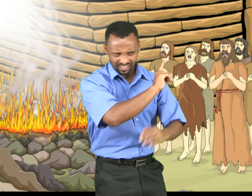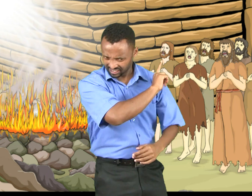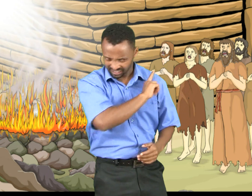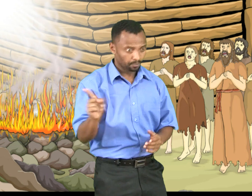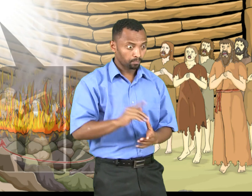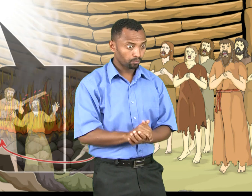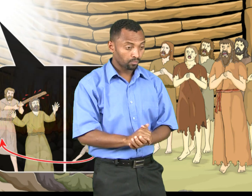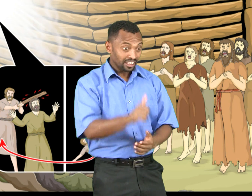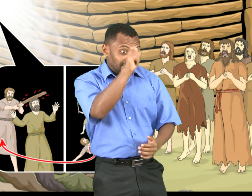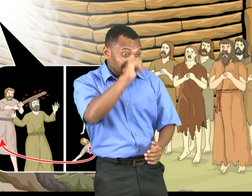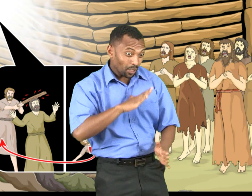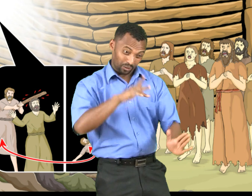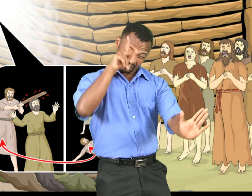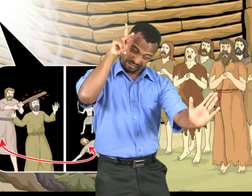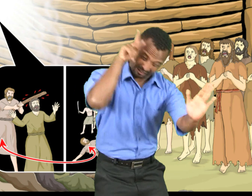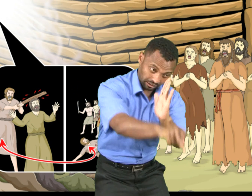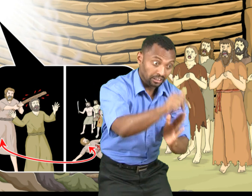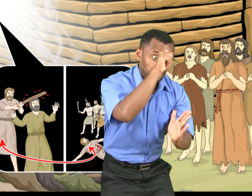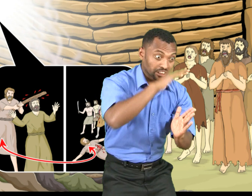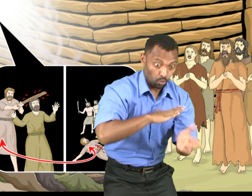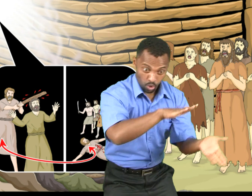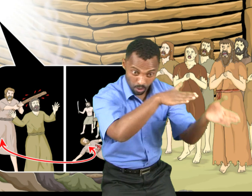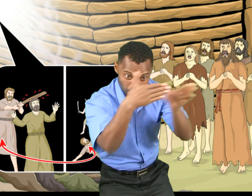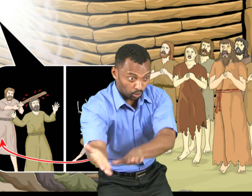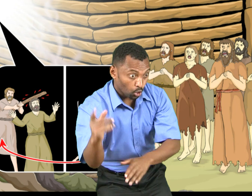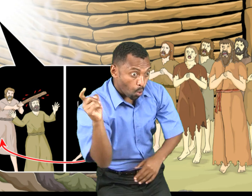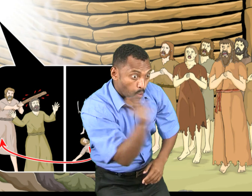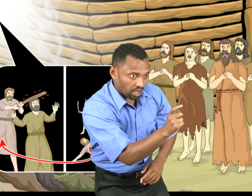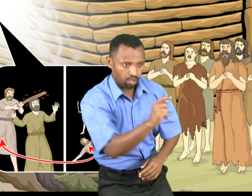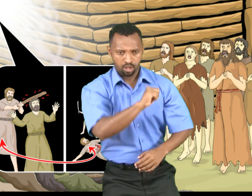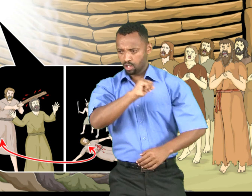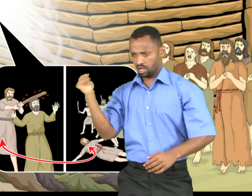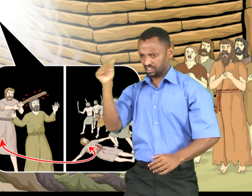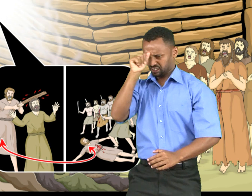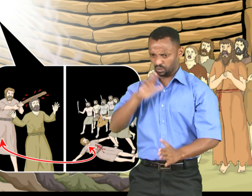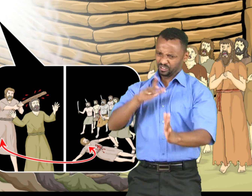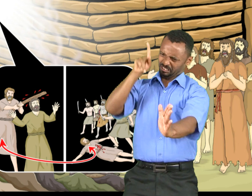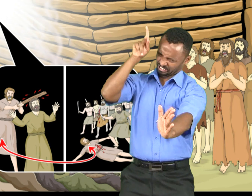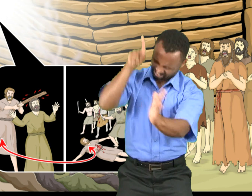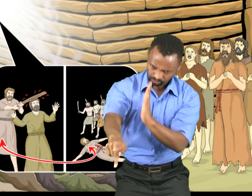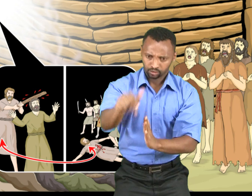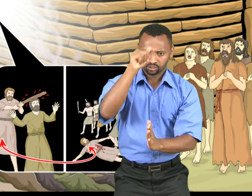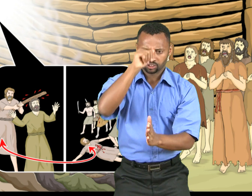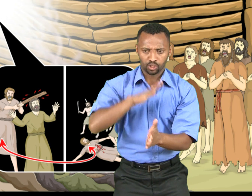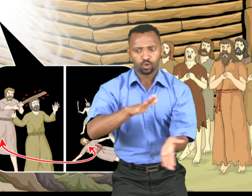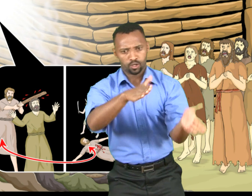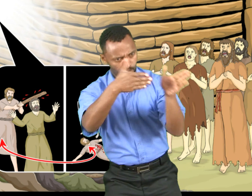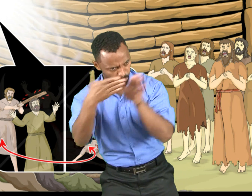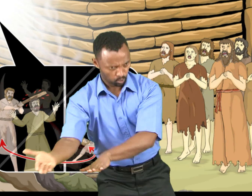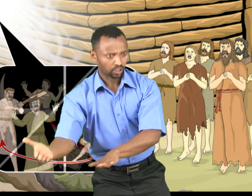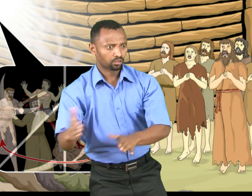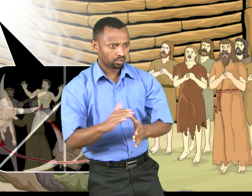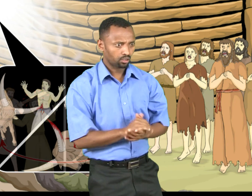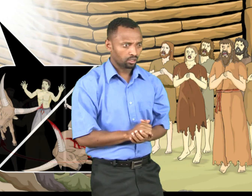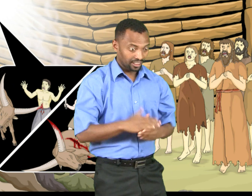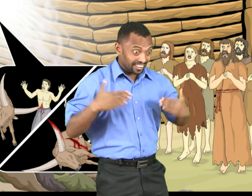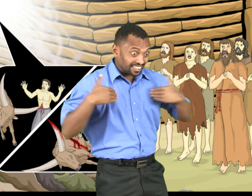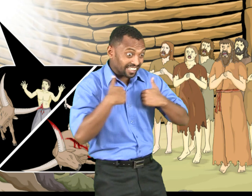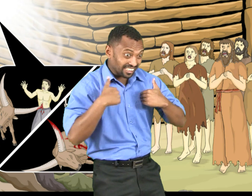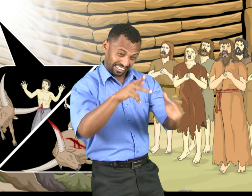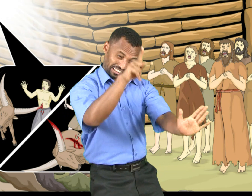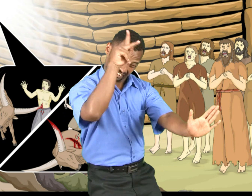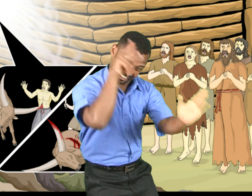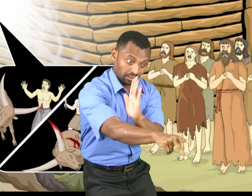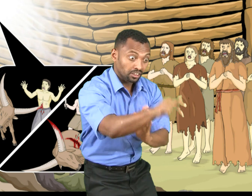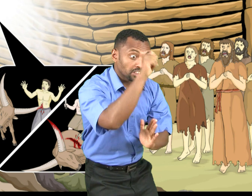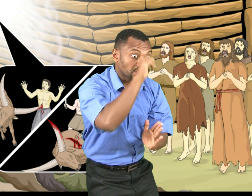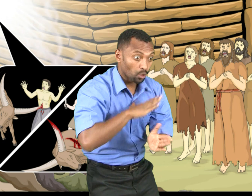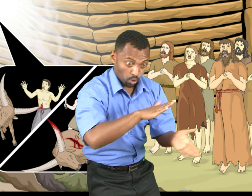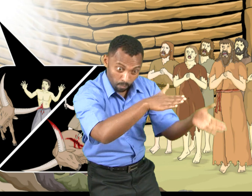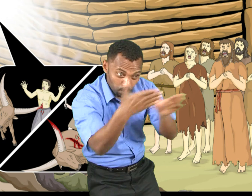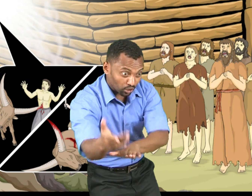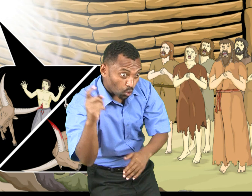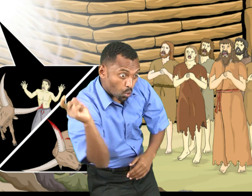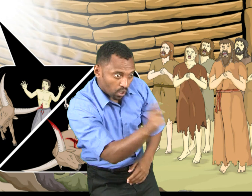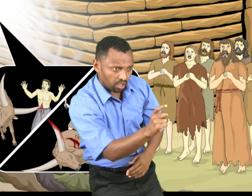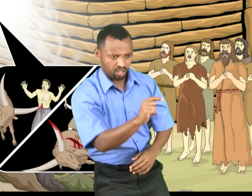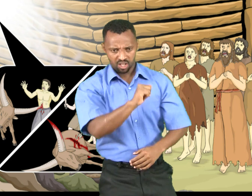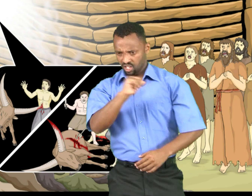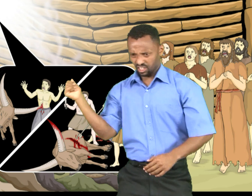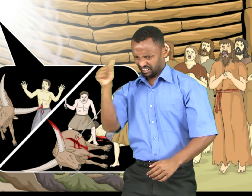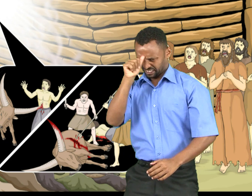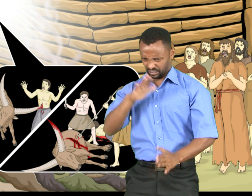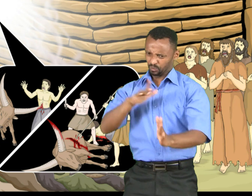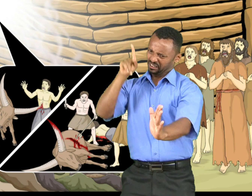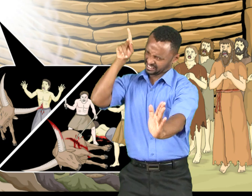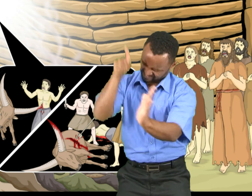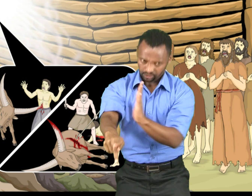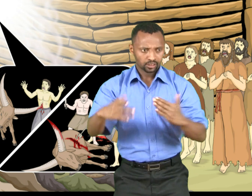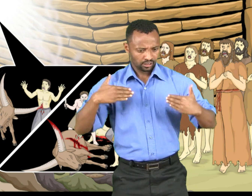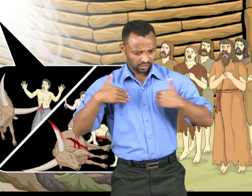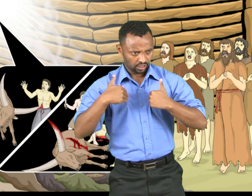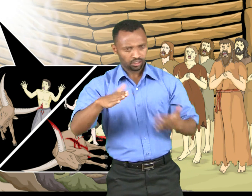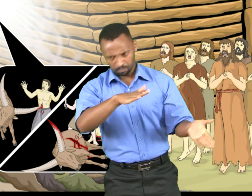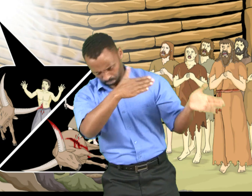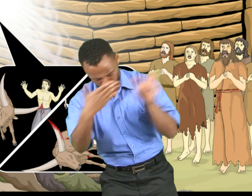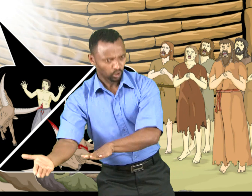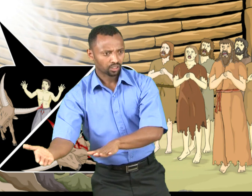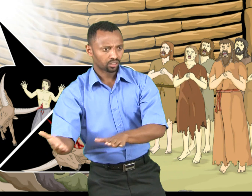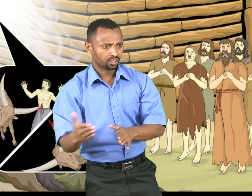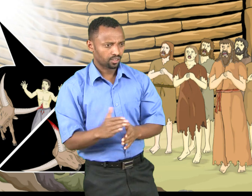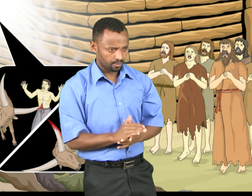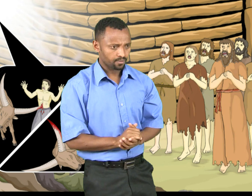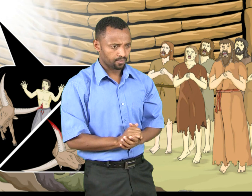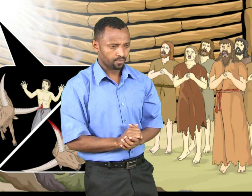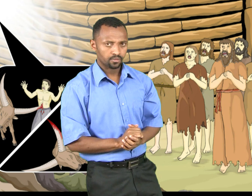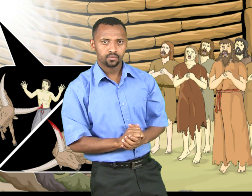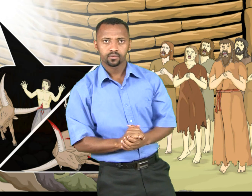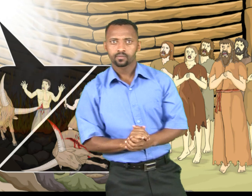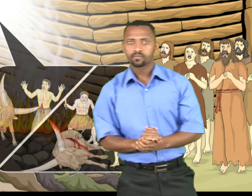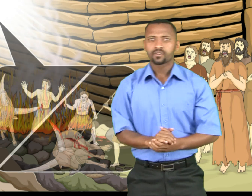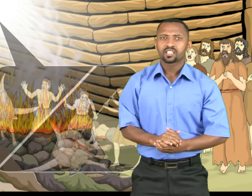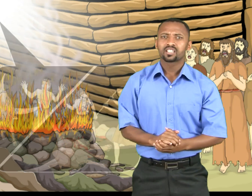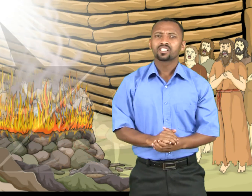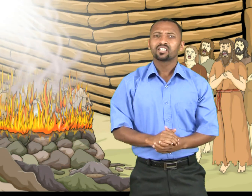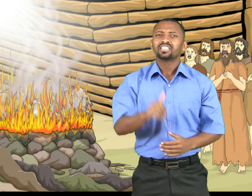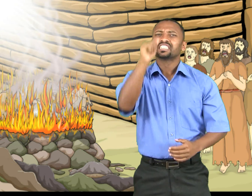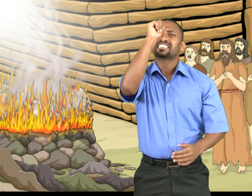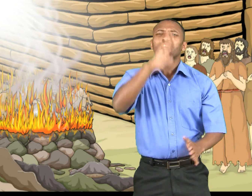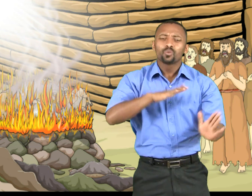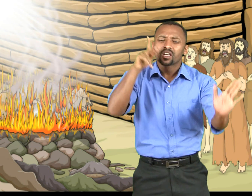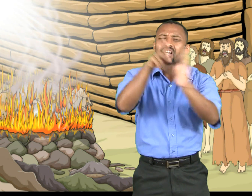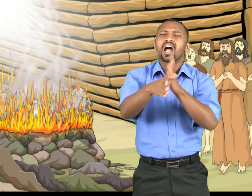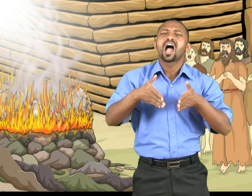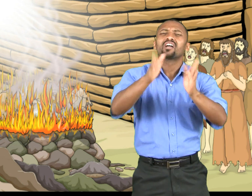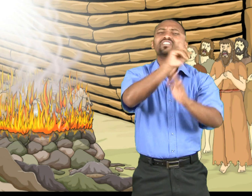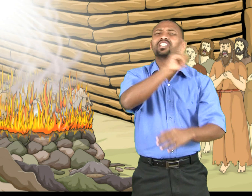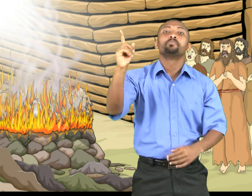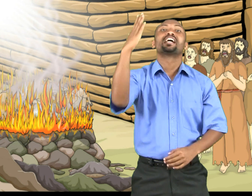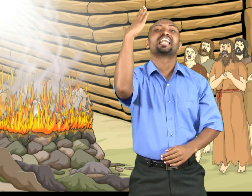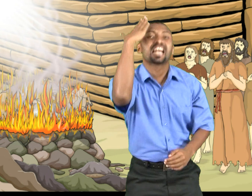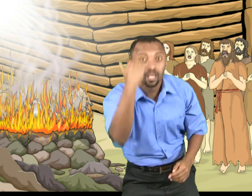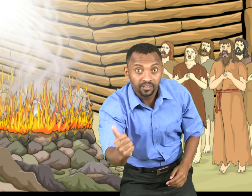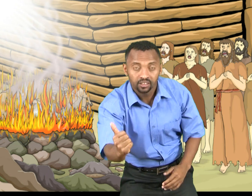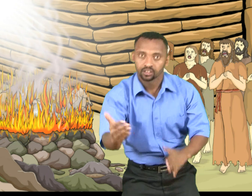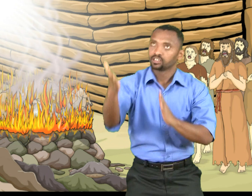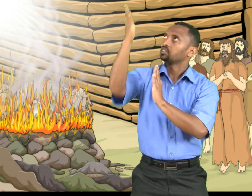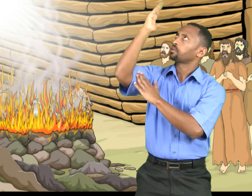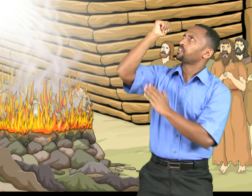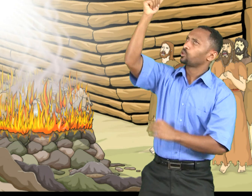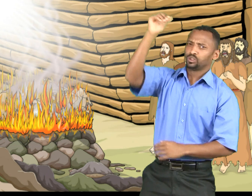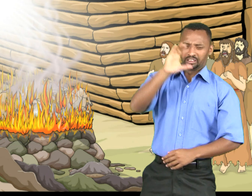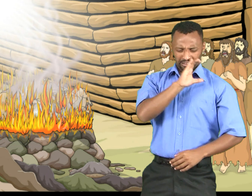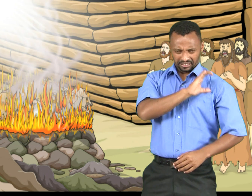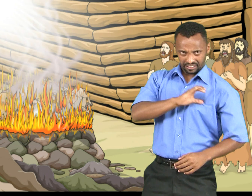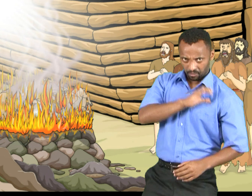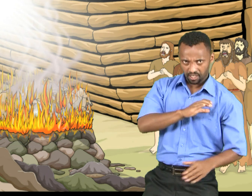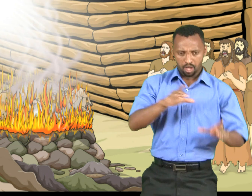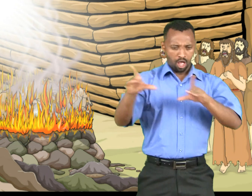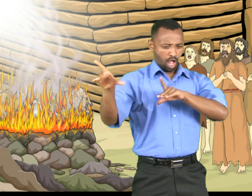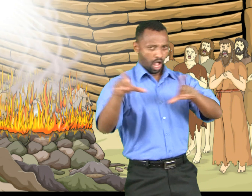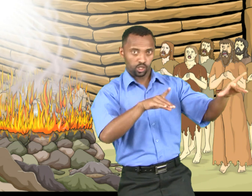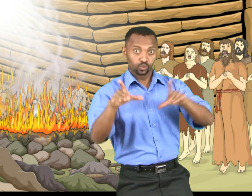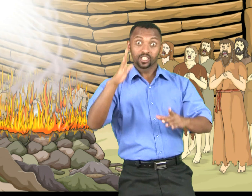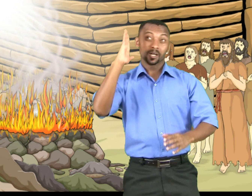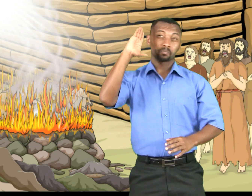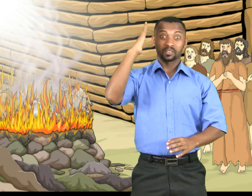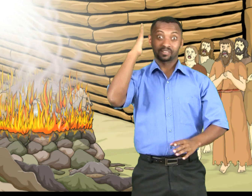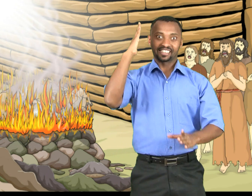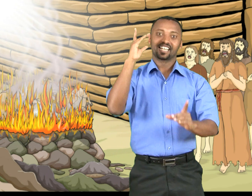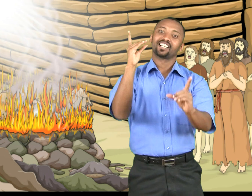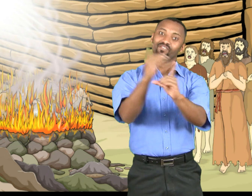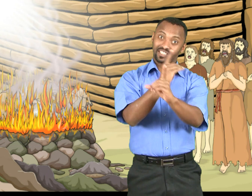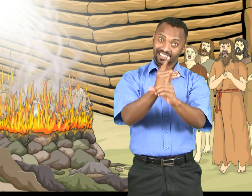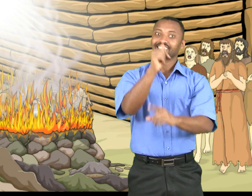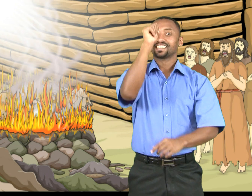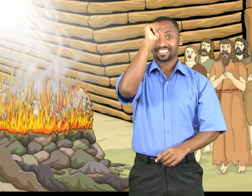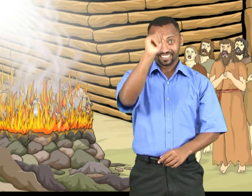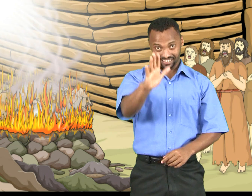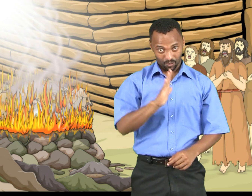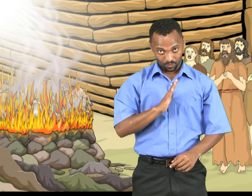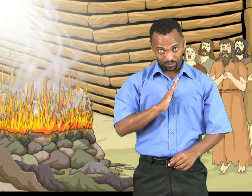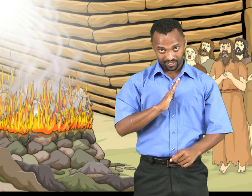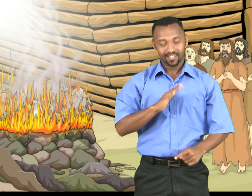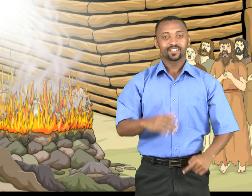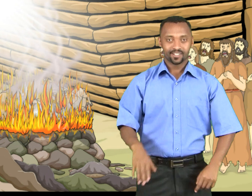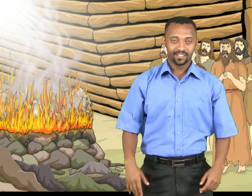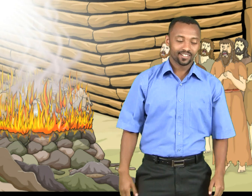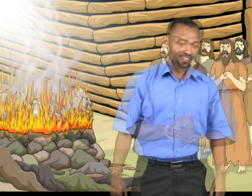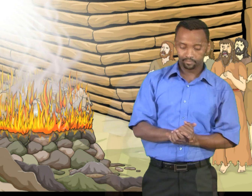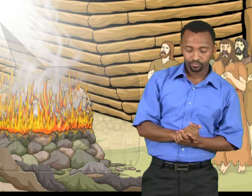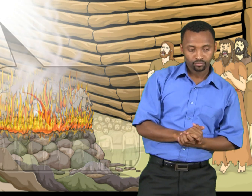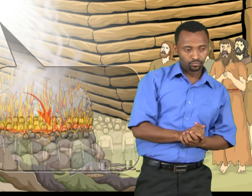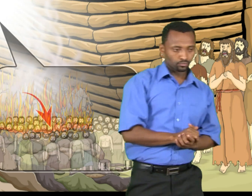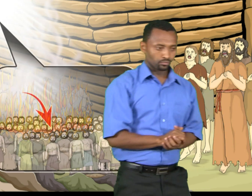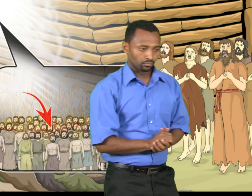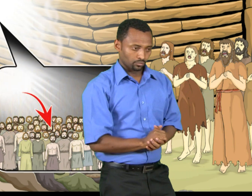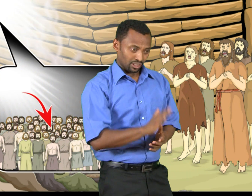I will demand an accounting from anyone who takes the life of his fellow man: Whoever sheds the blood of man, by man his blood will be shed;